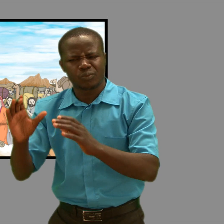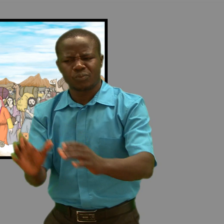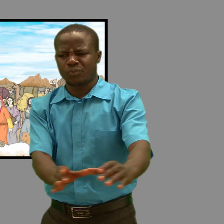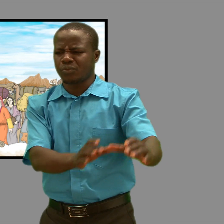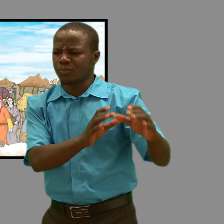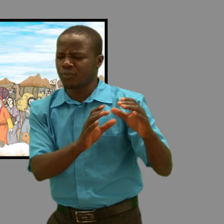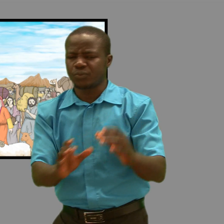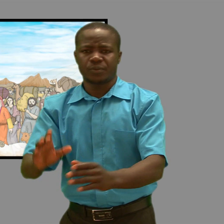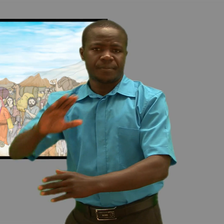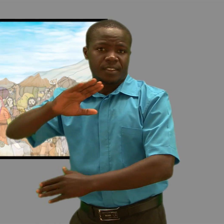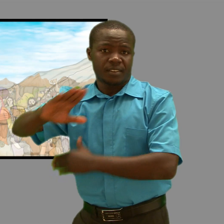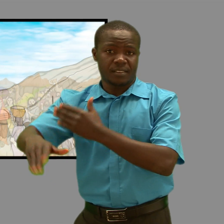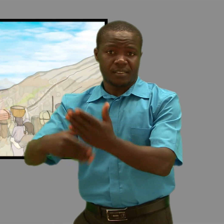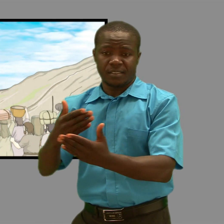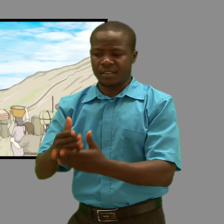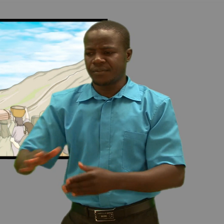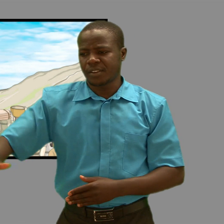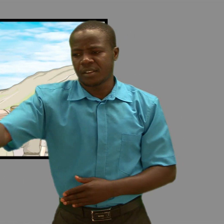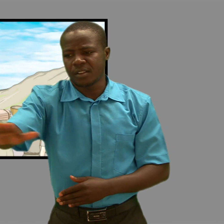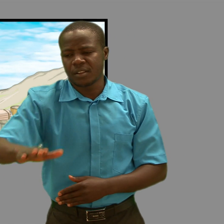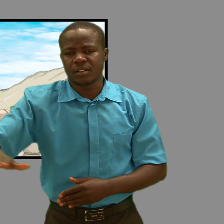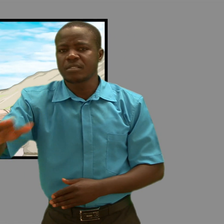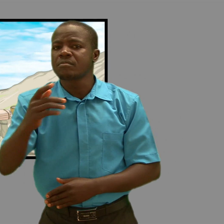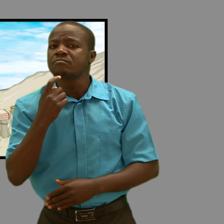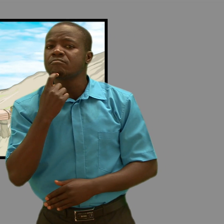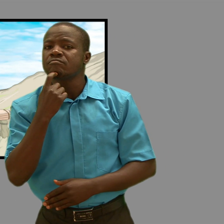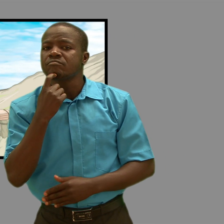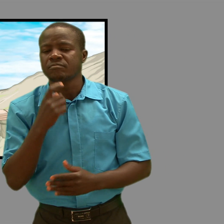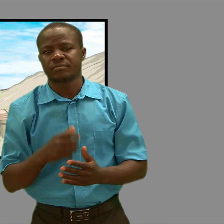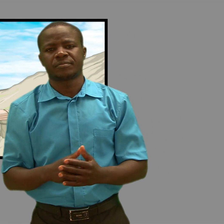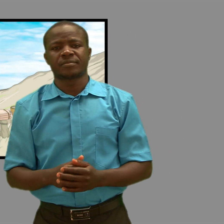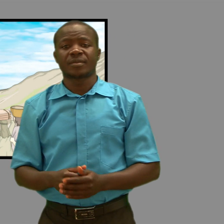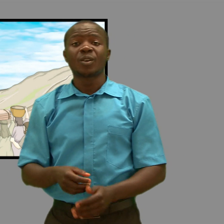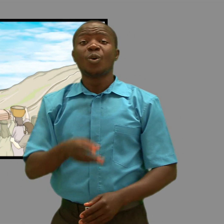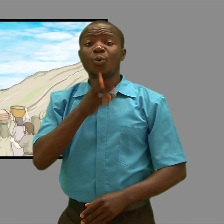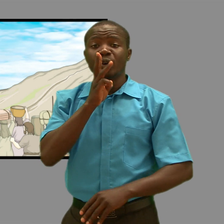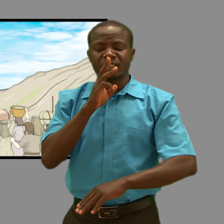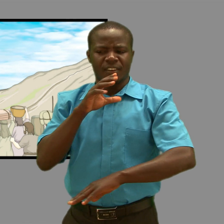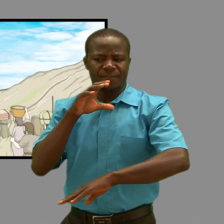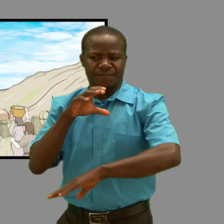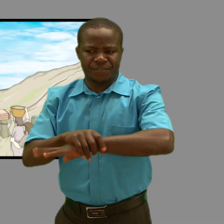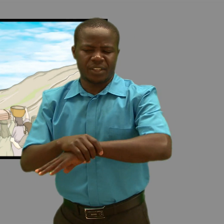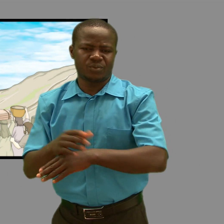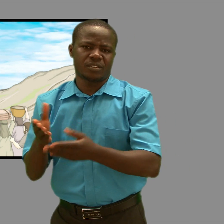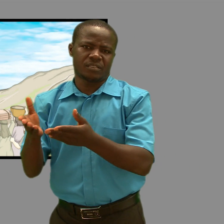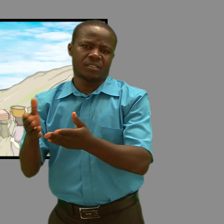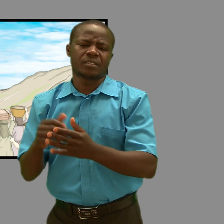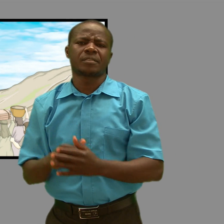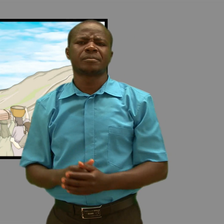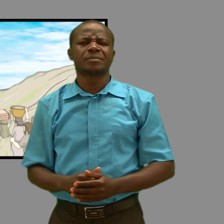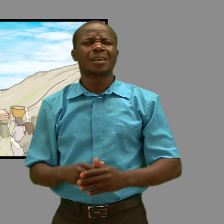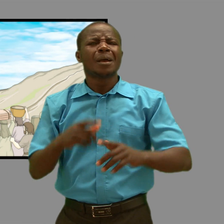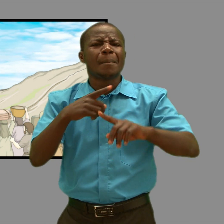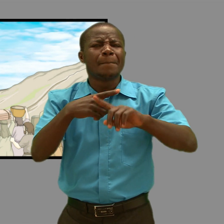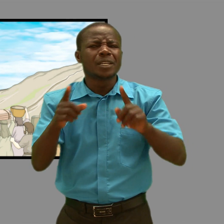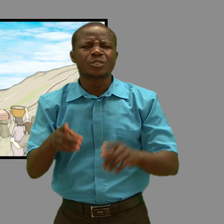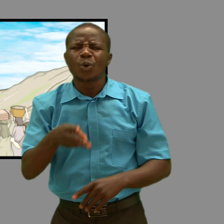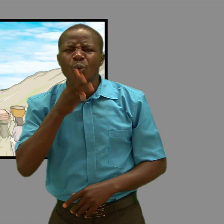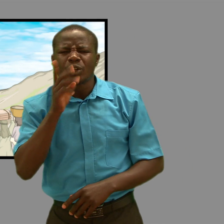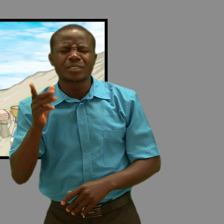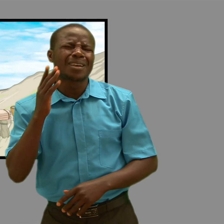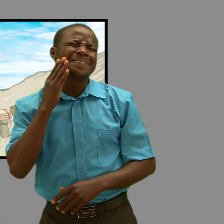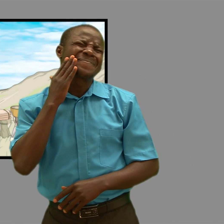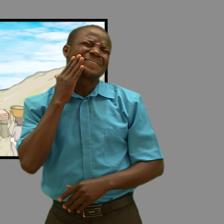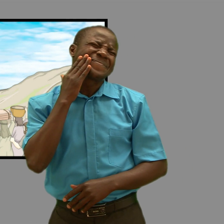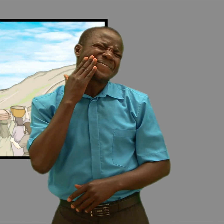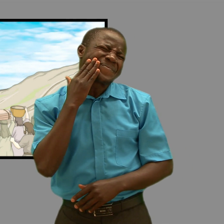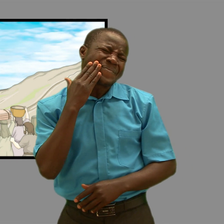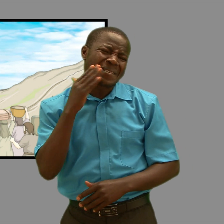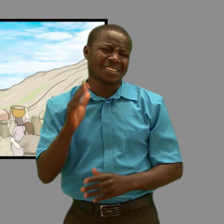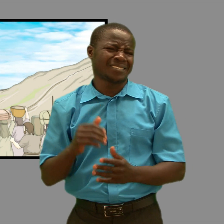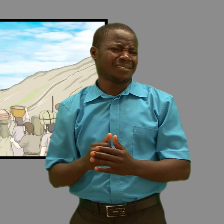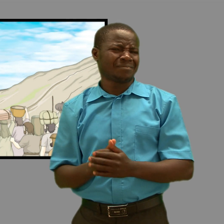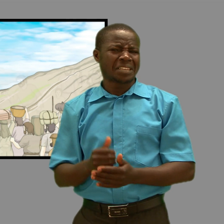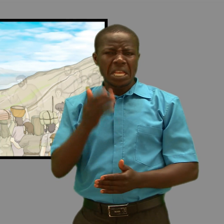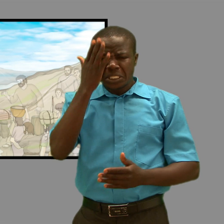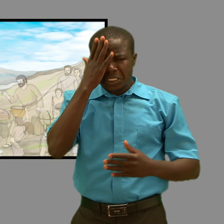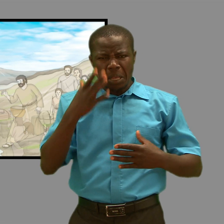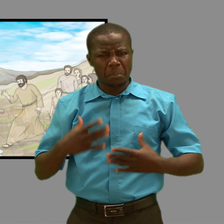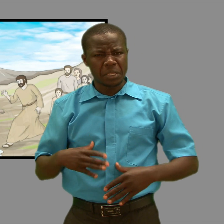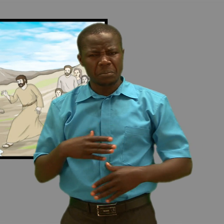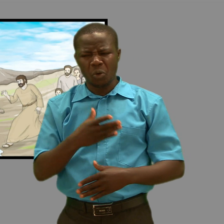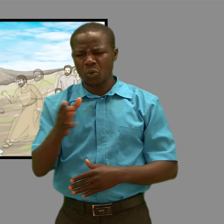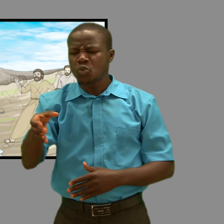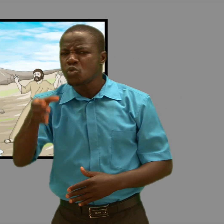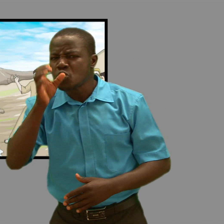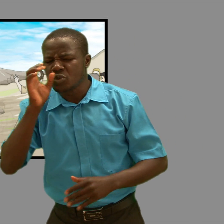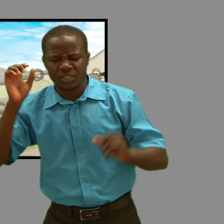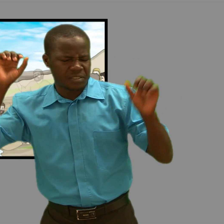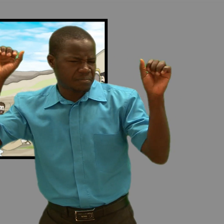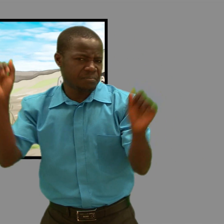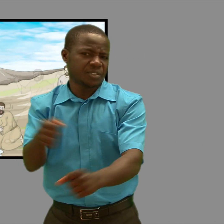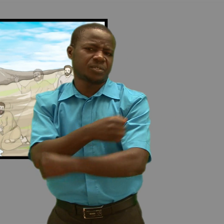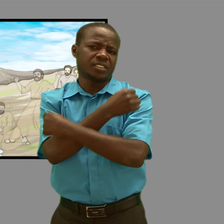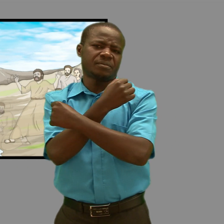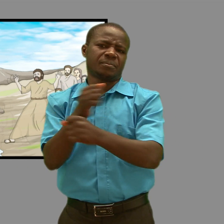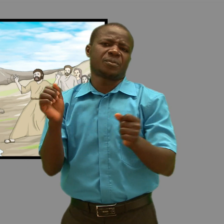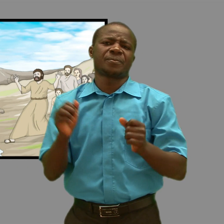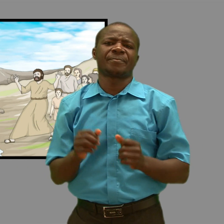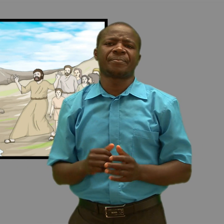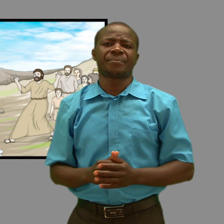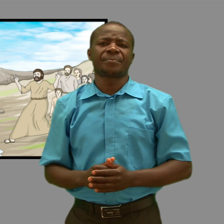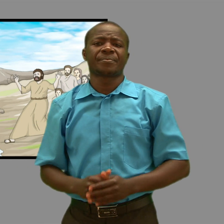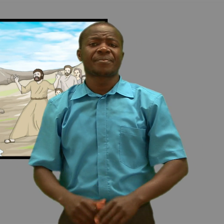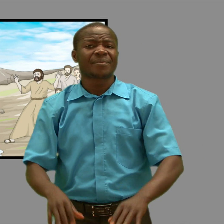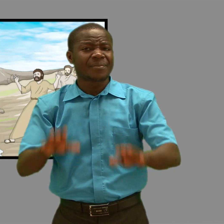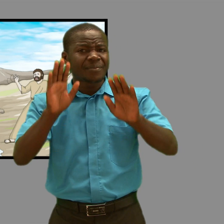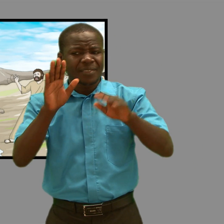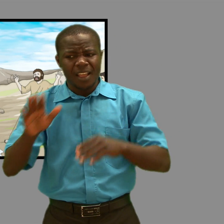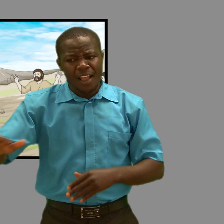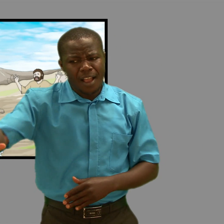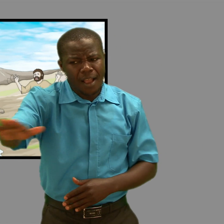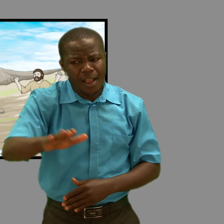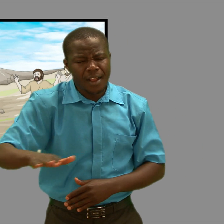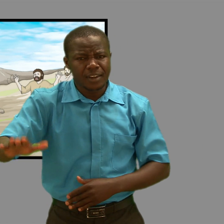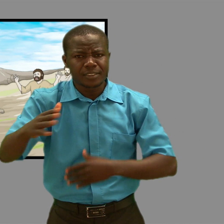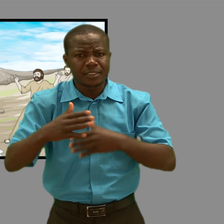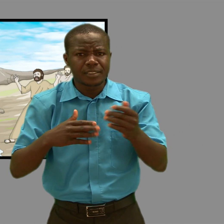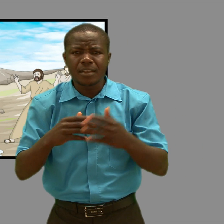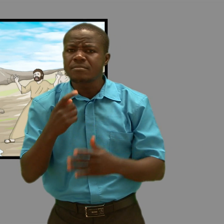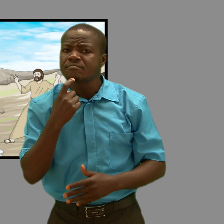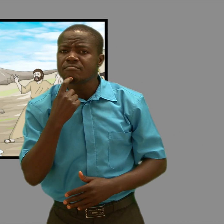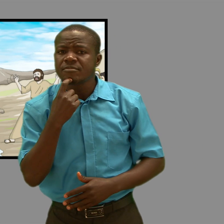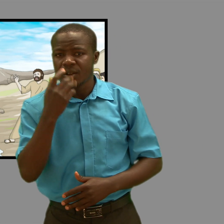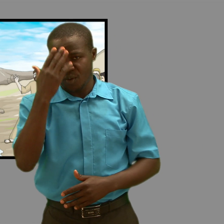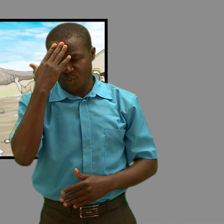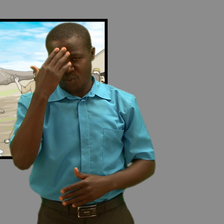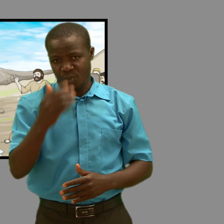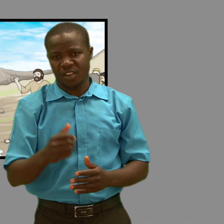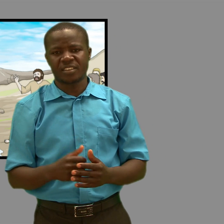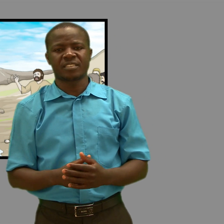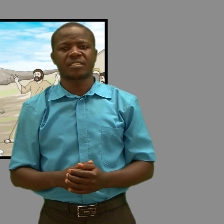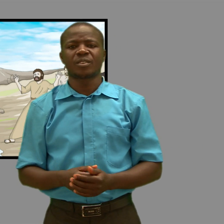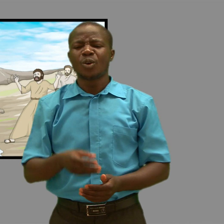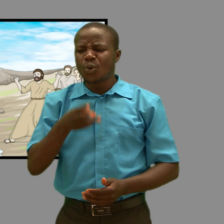And when they came to Marah, they could not drink the water there because it was bitter.